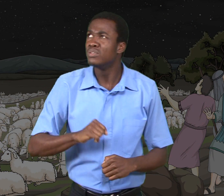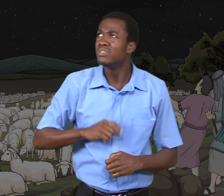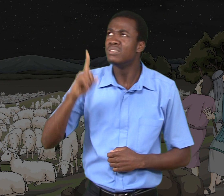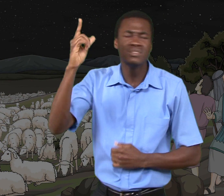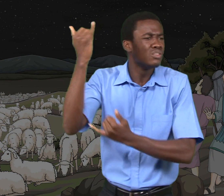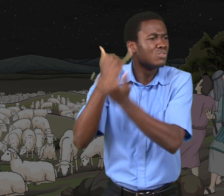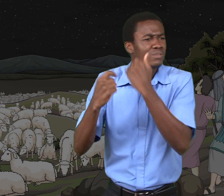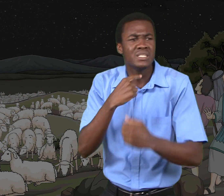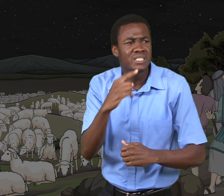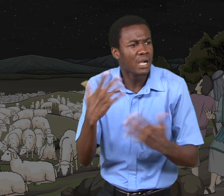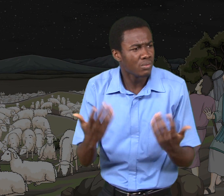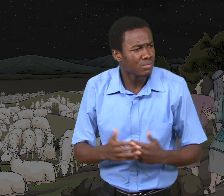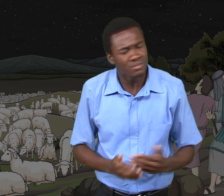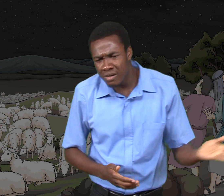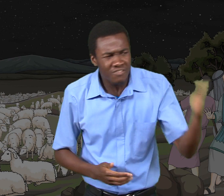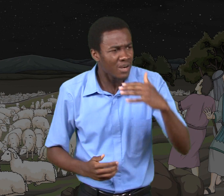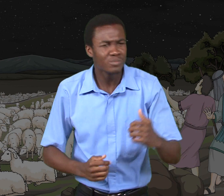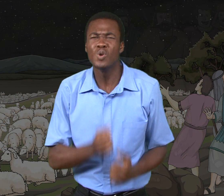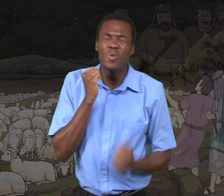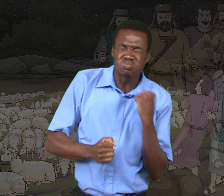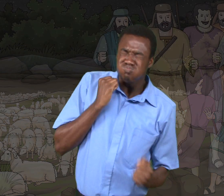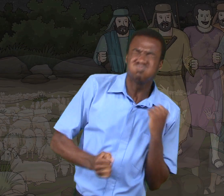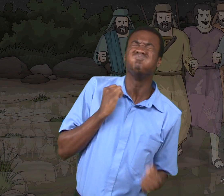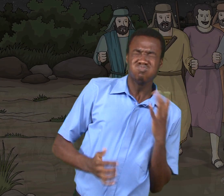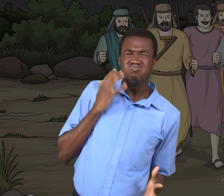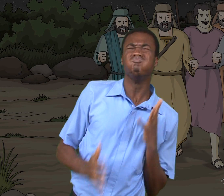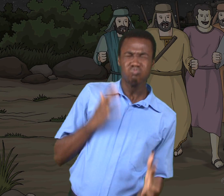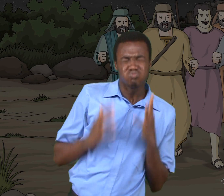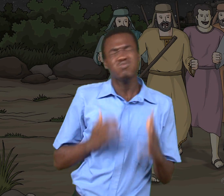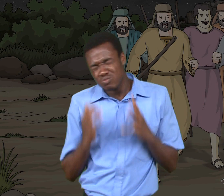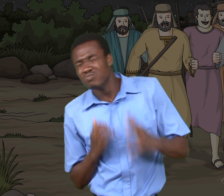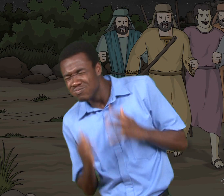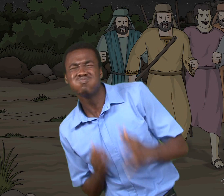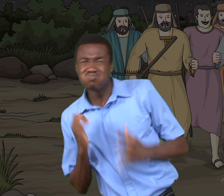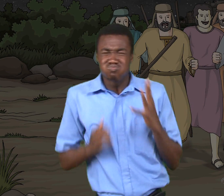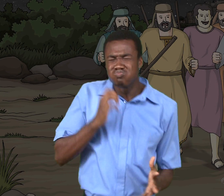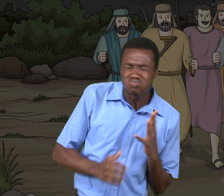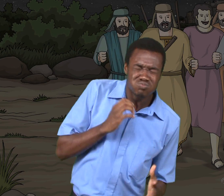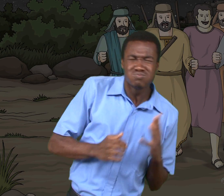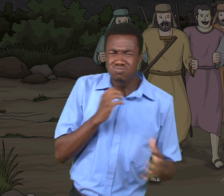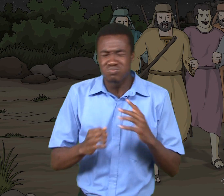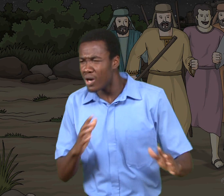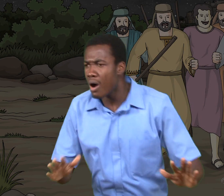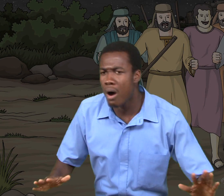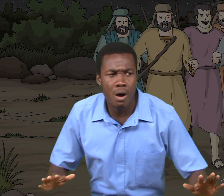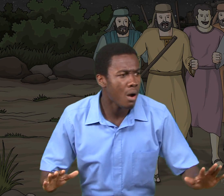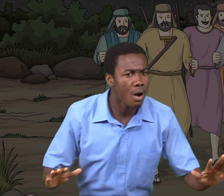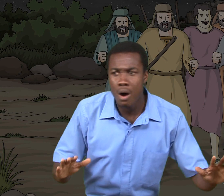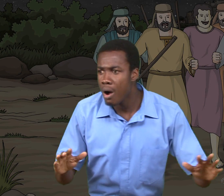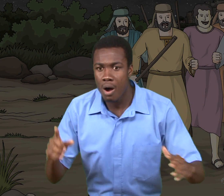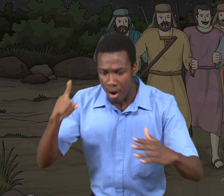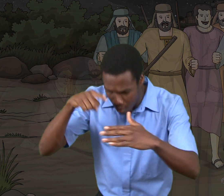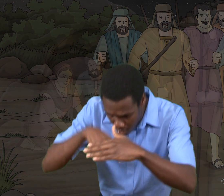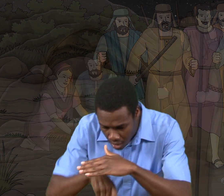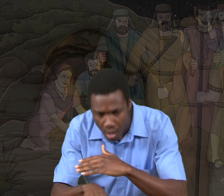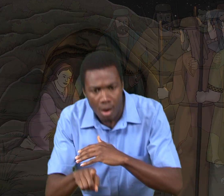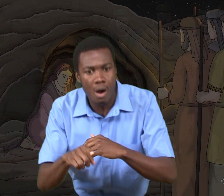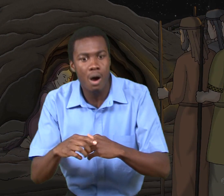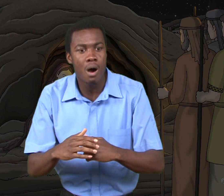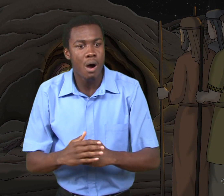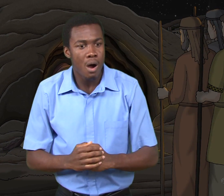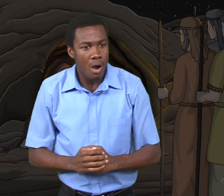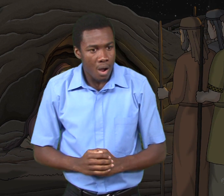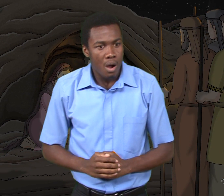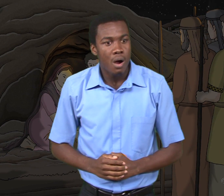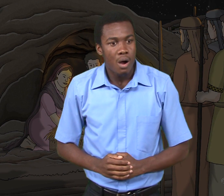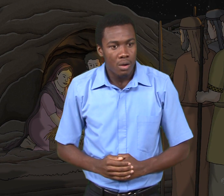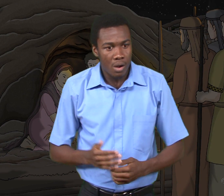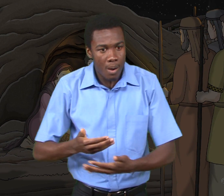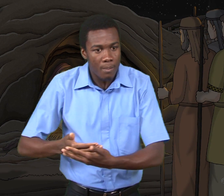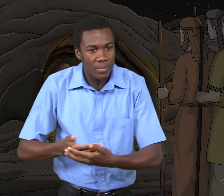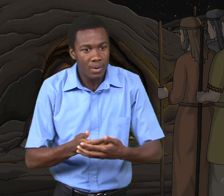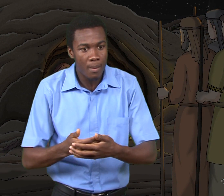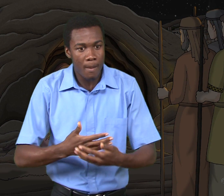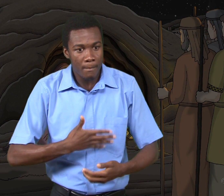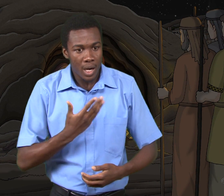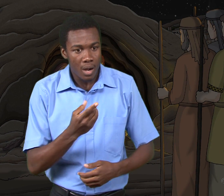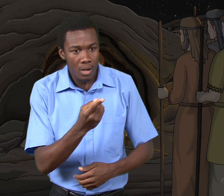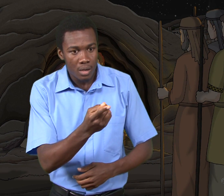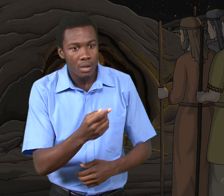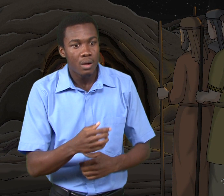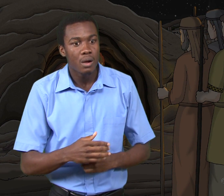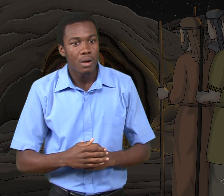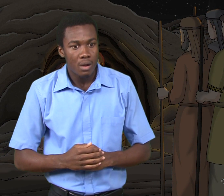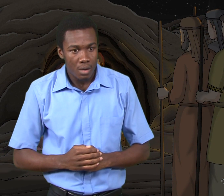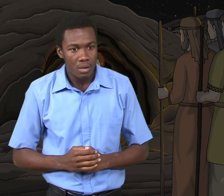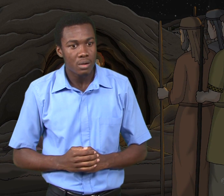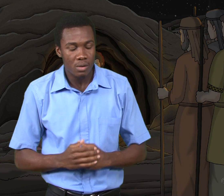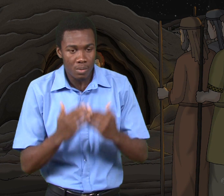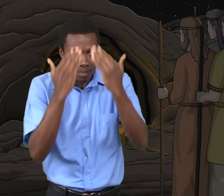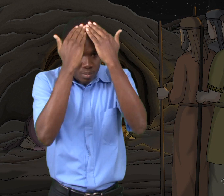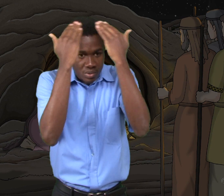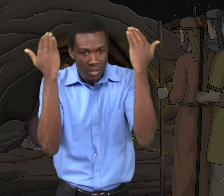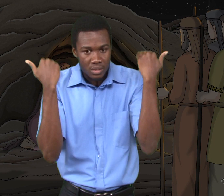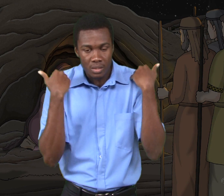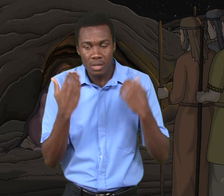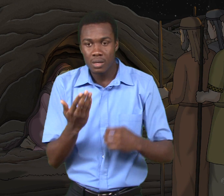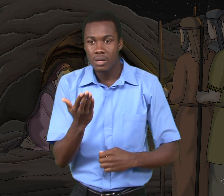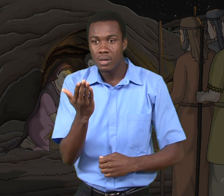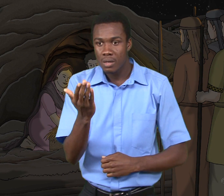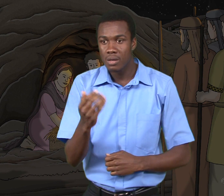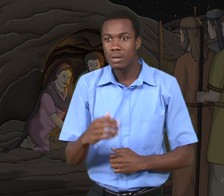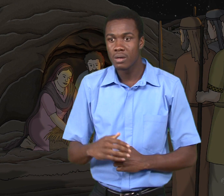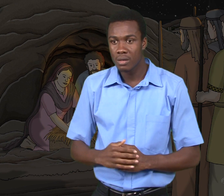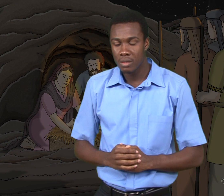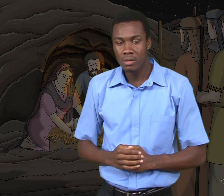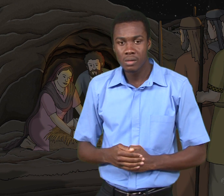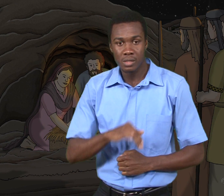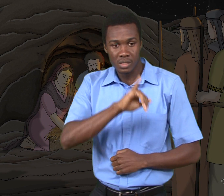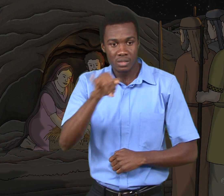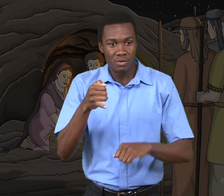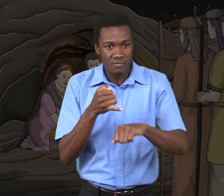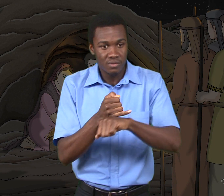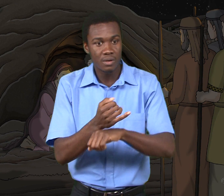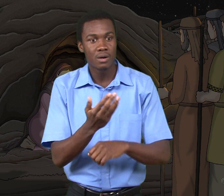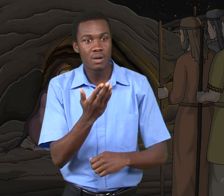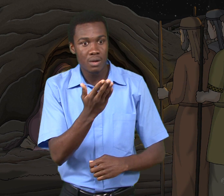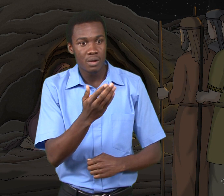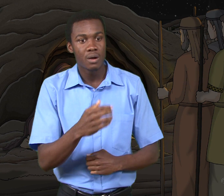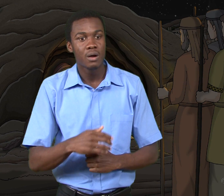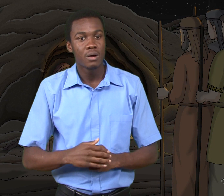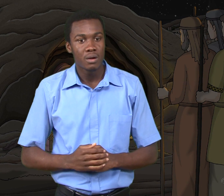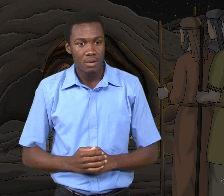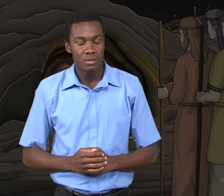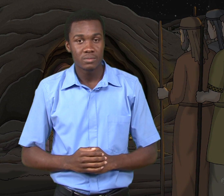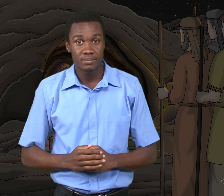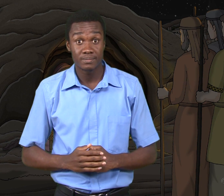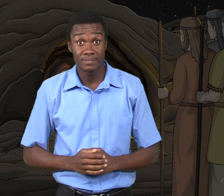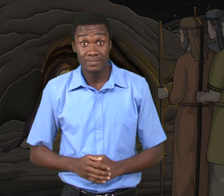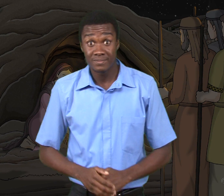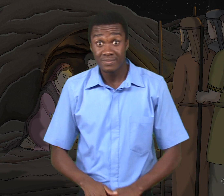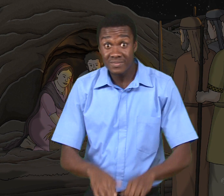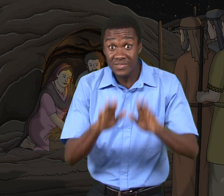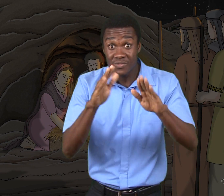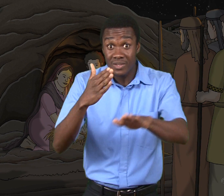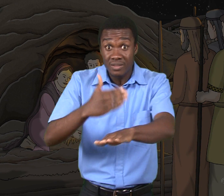So they hurried off and found Mary and Joseph and the Baby, who was lying in the manger.